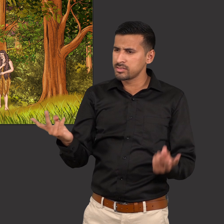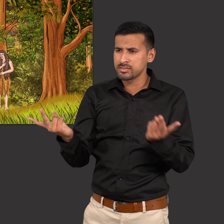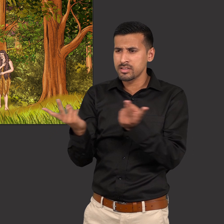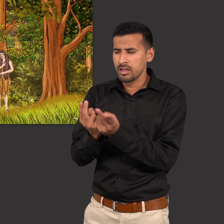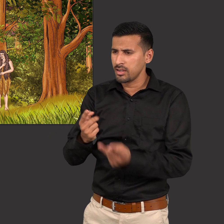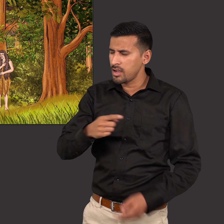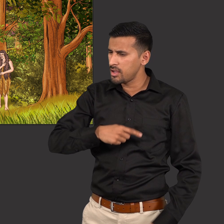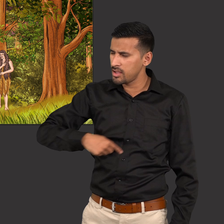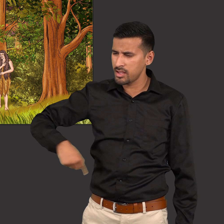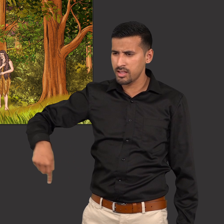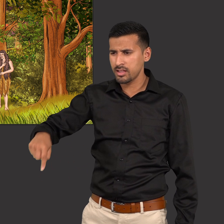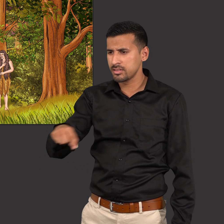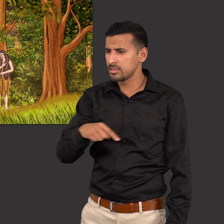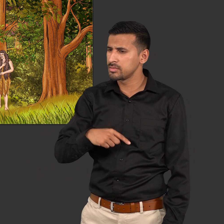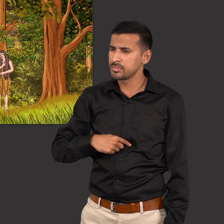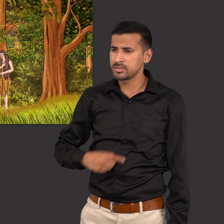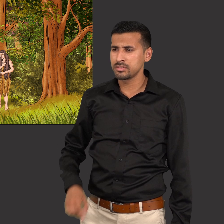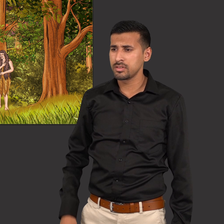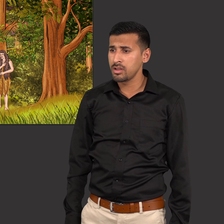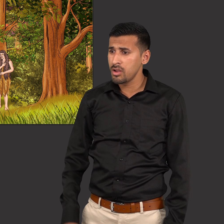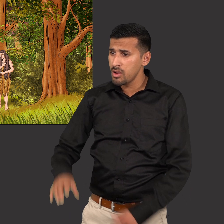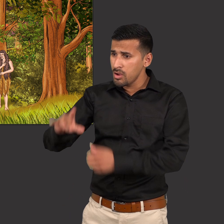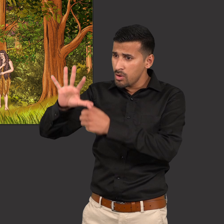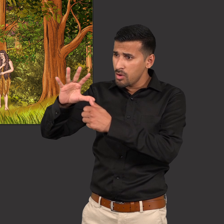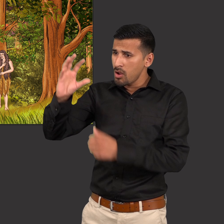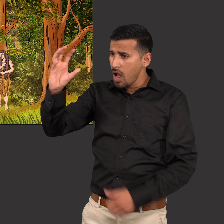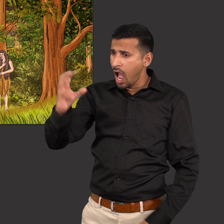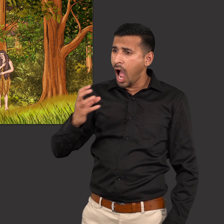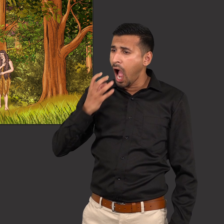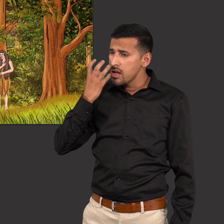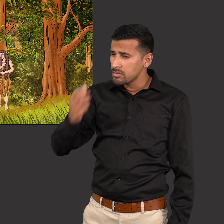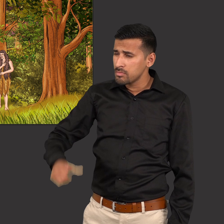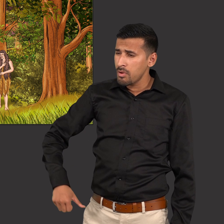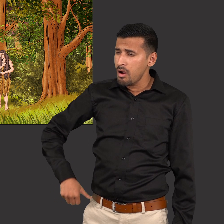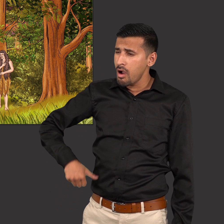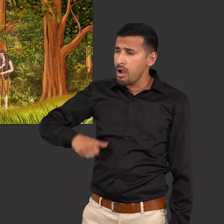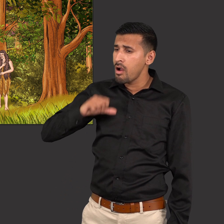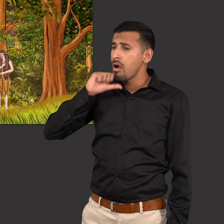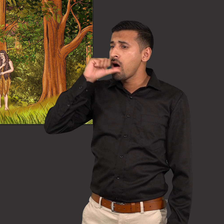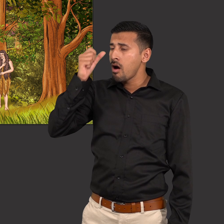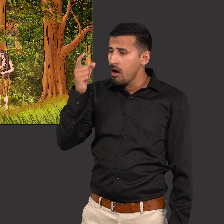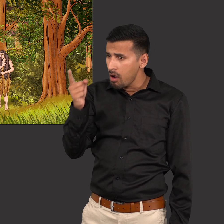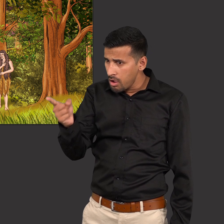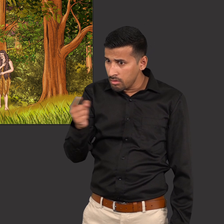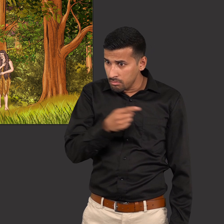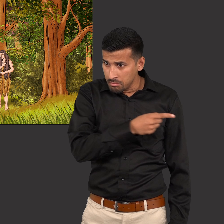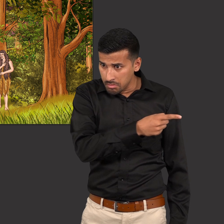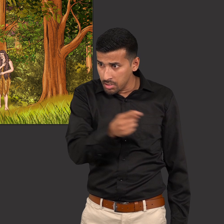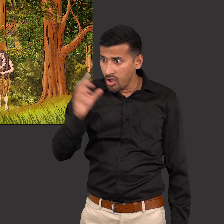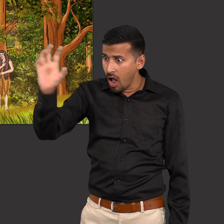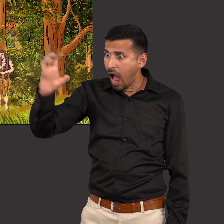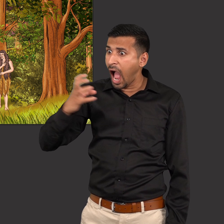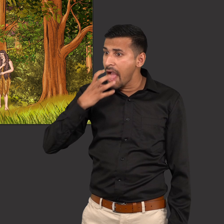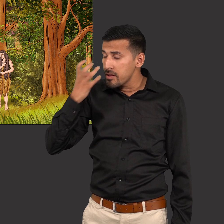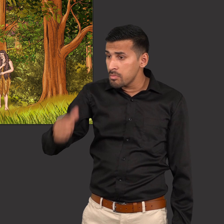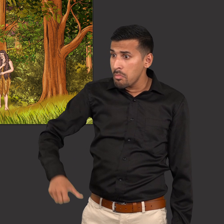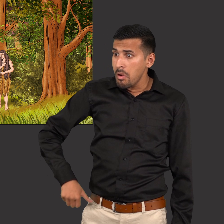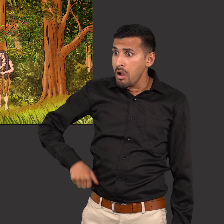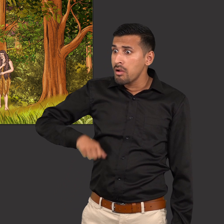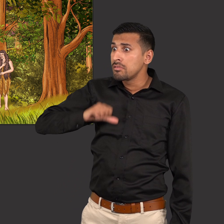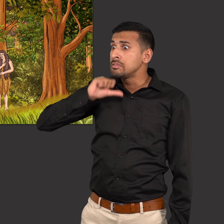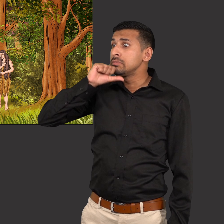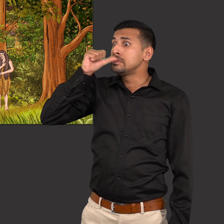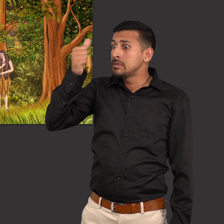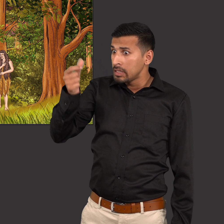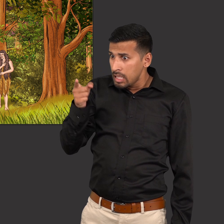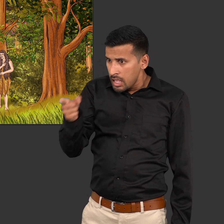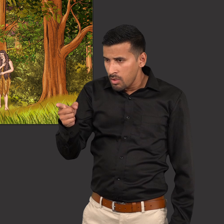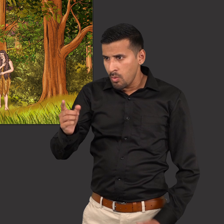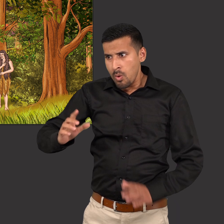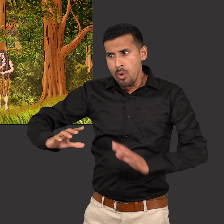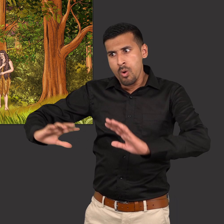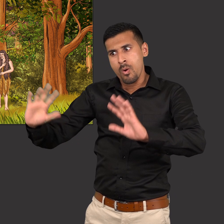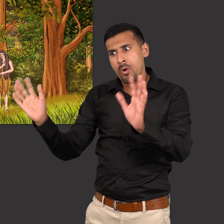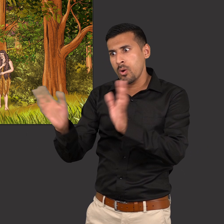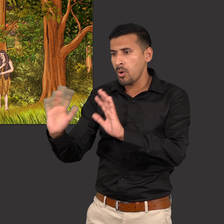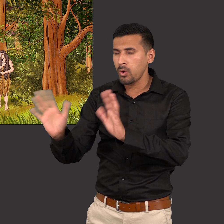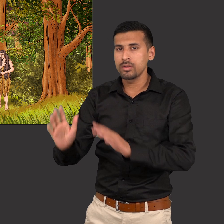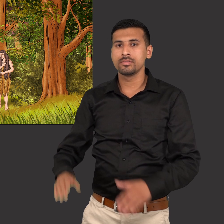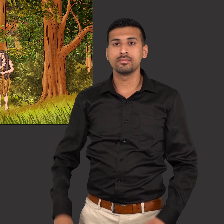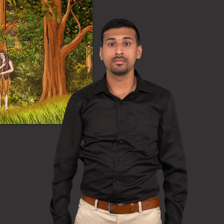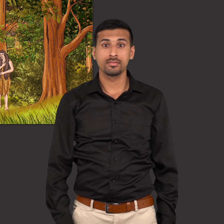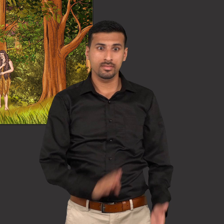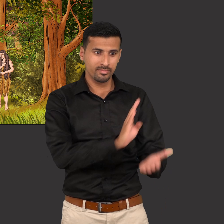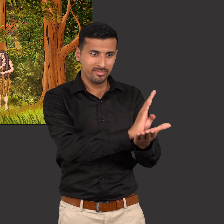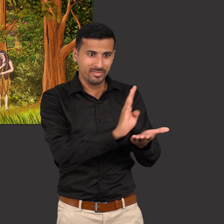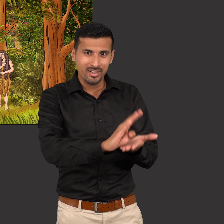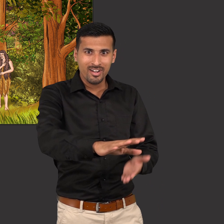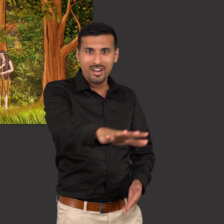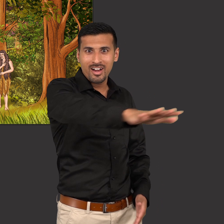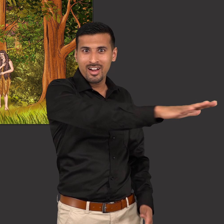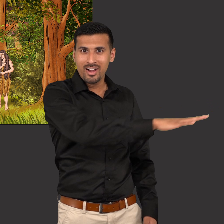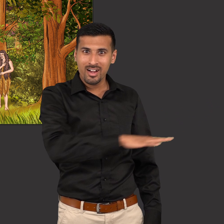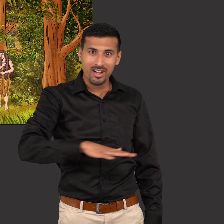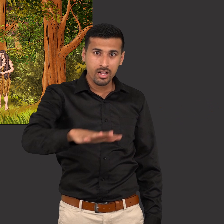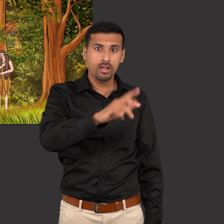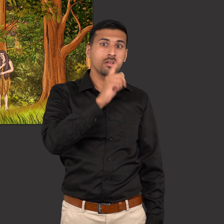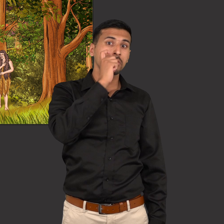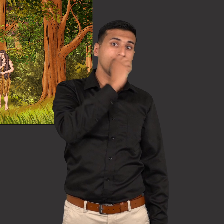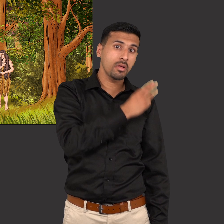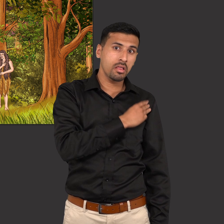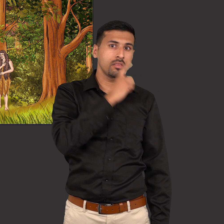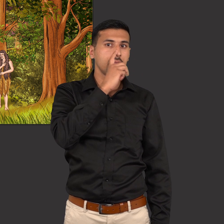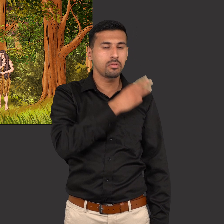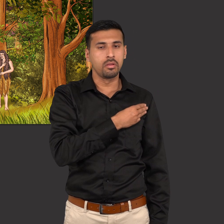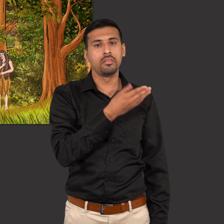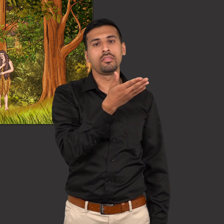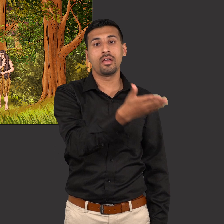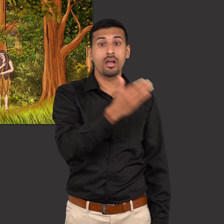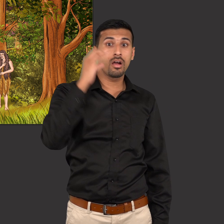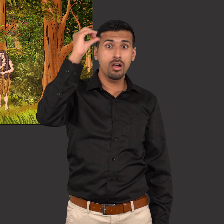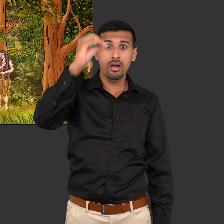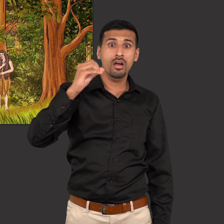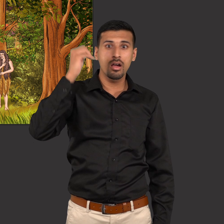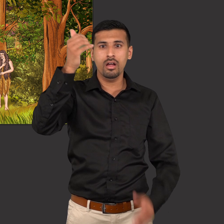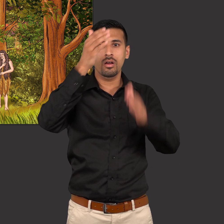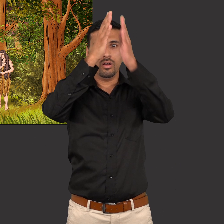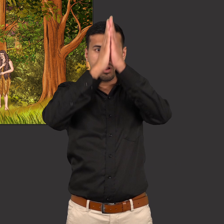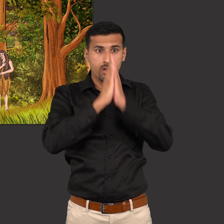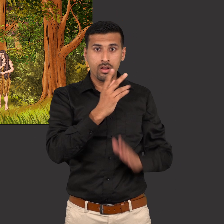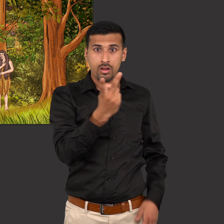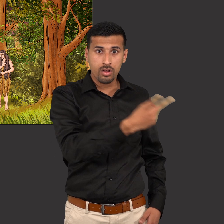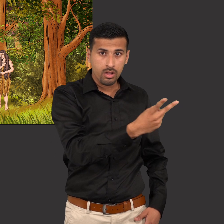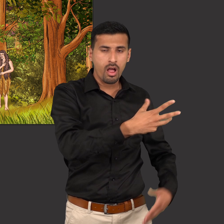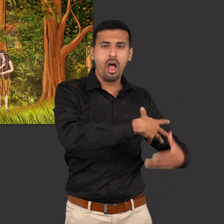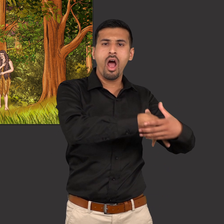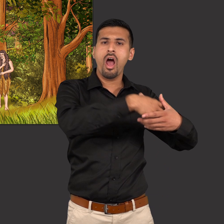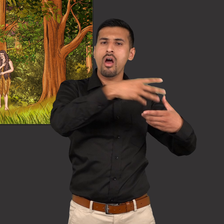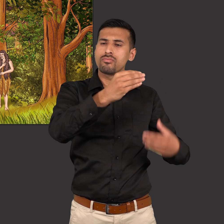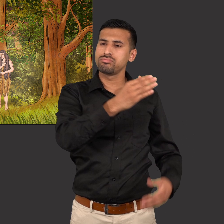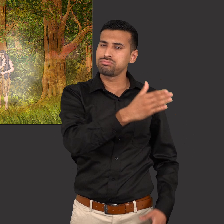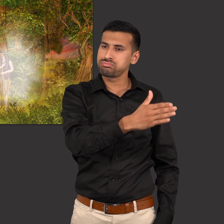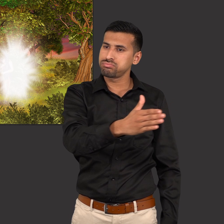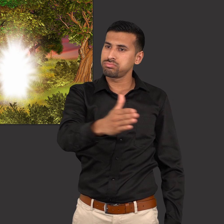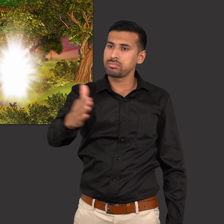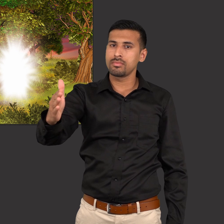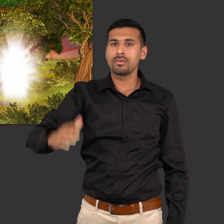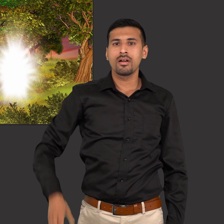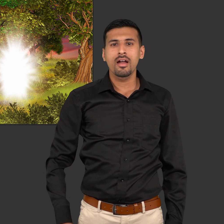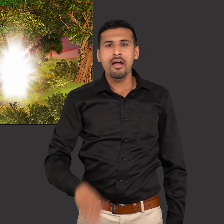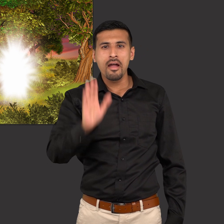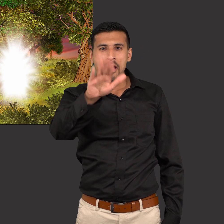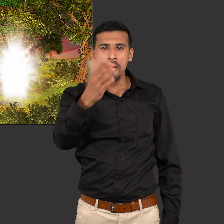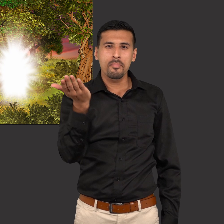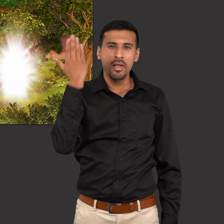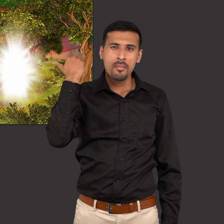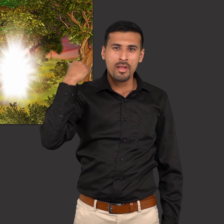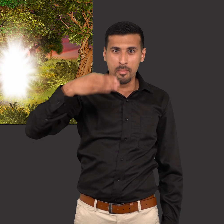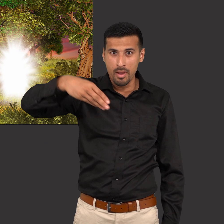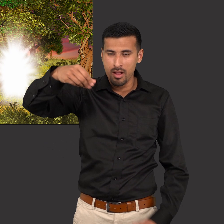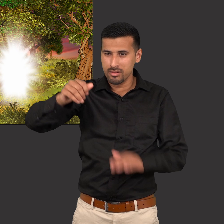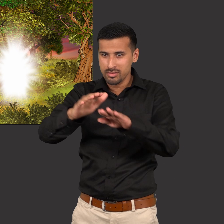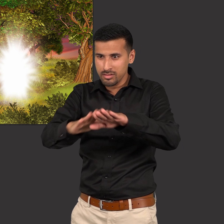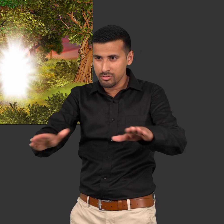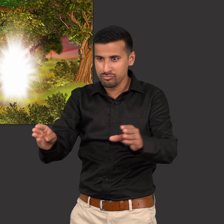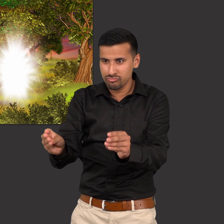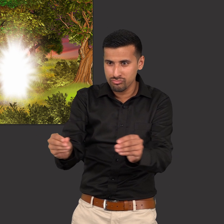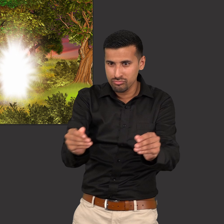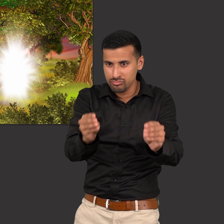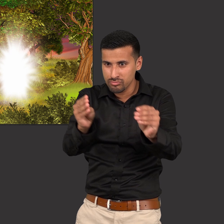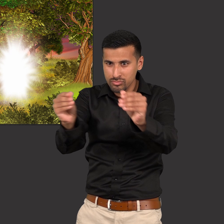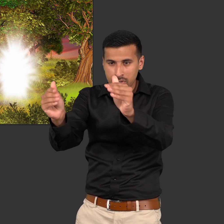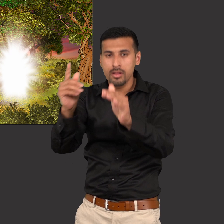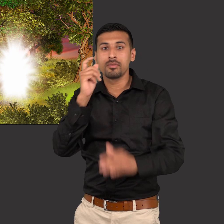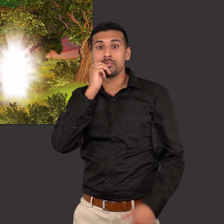And now, lest he reach out his hand and take also from the tree of life, and eat, and live forever...”